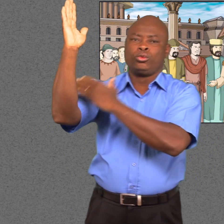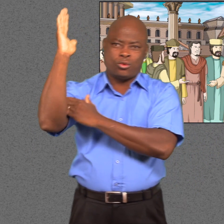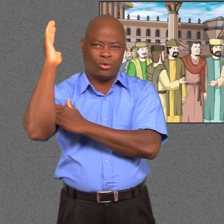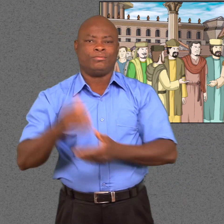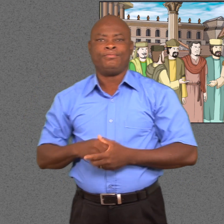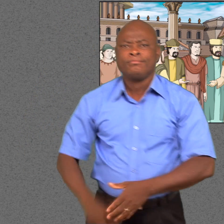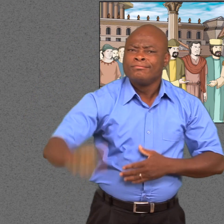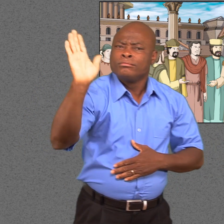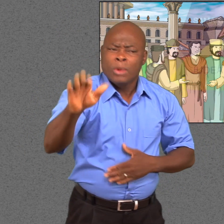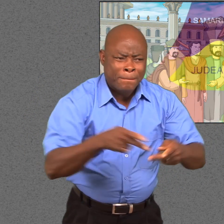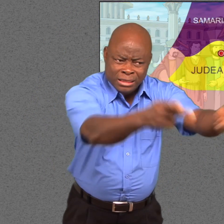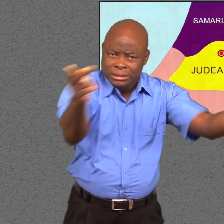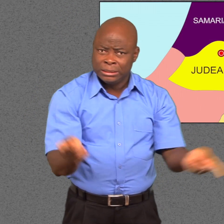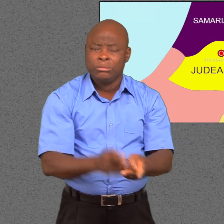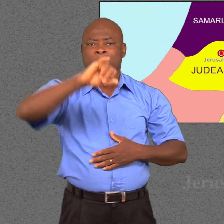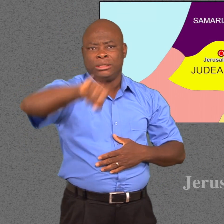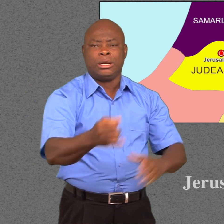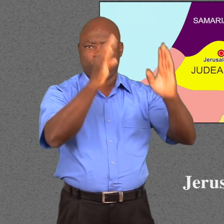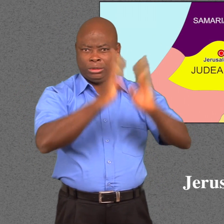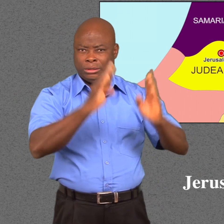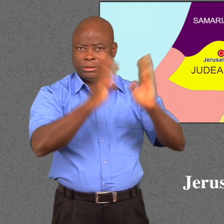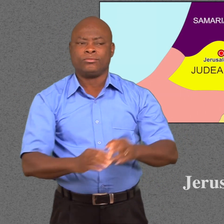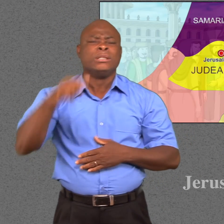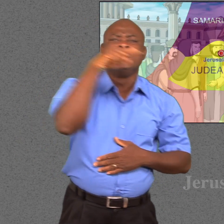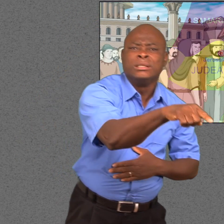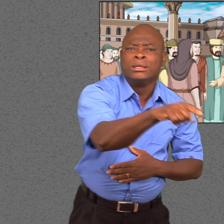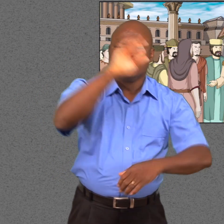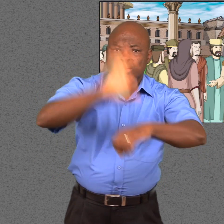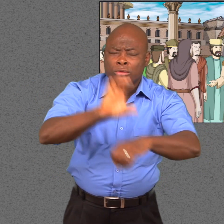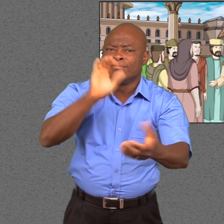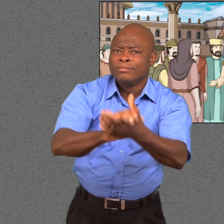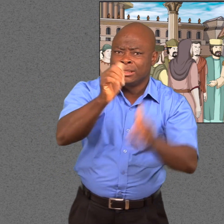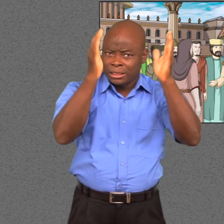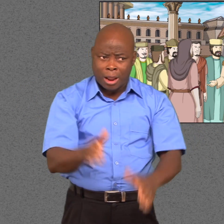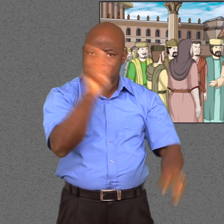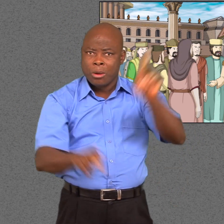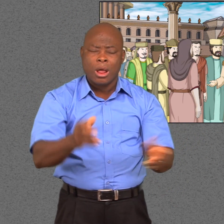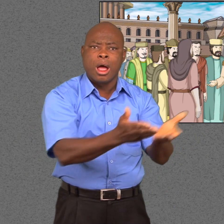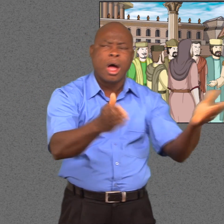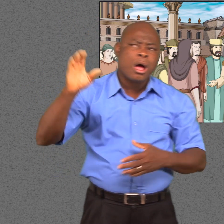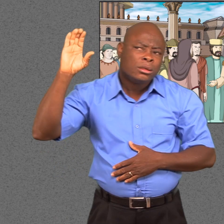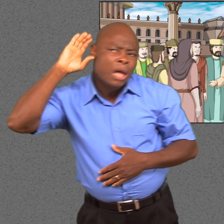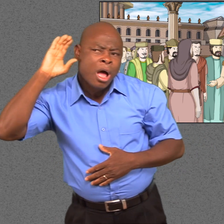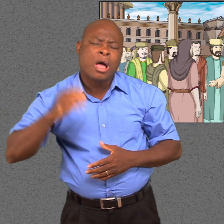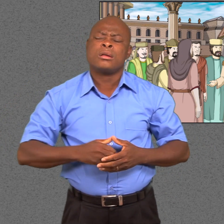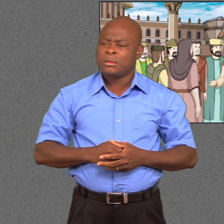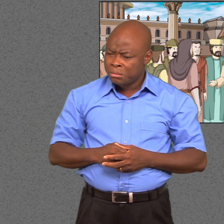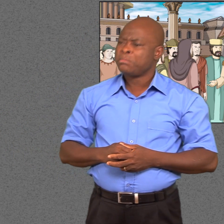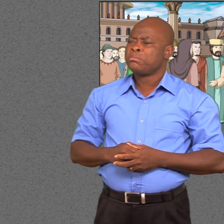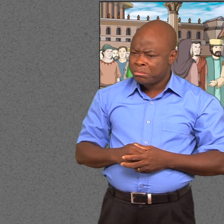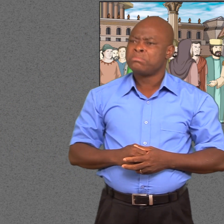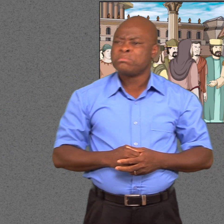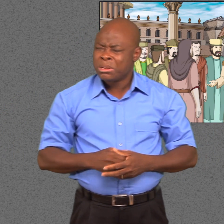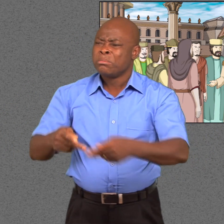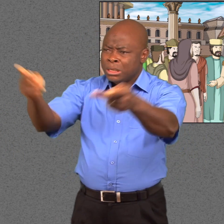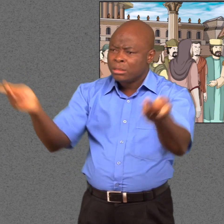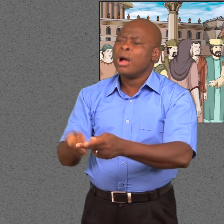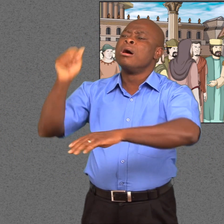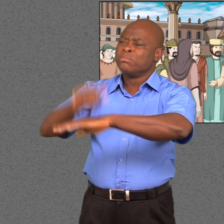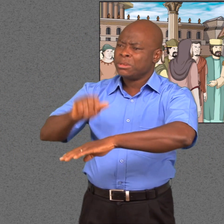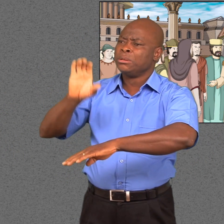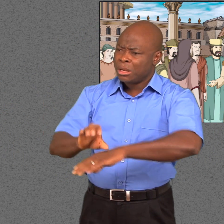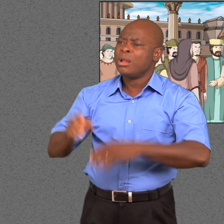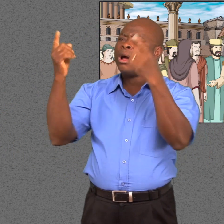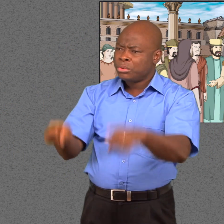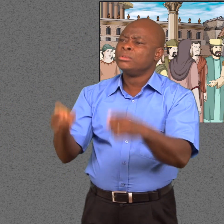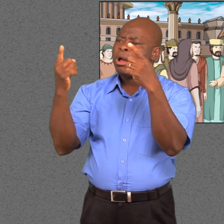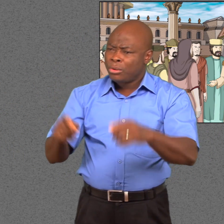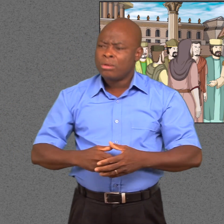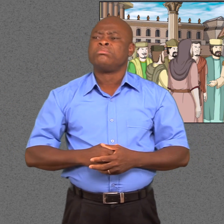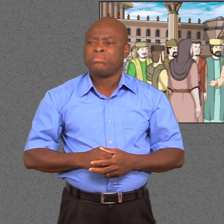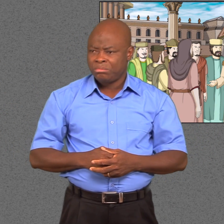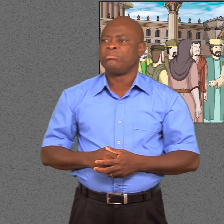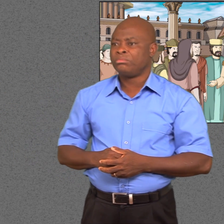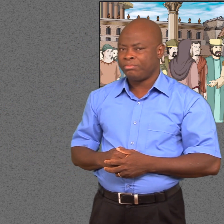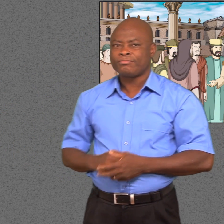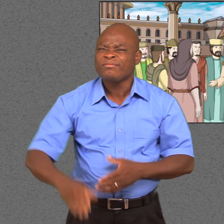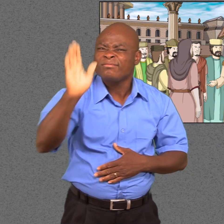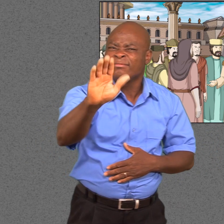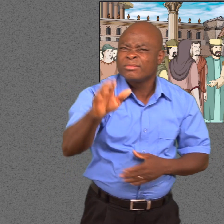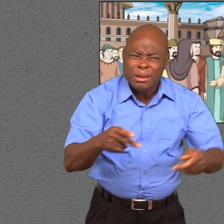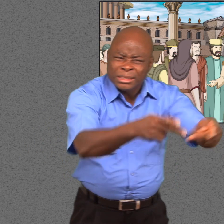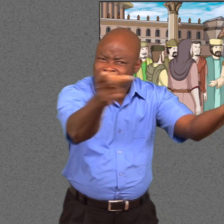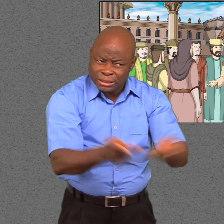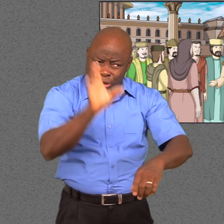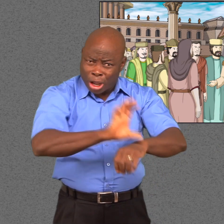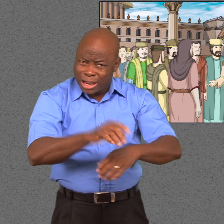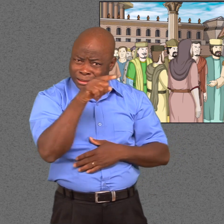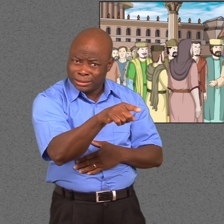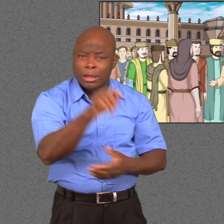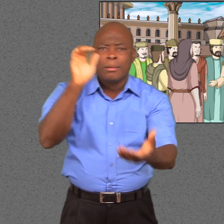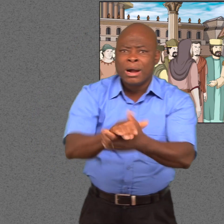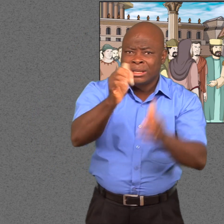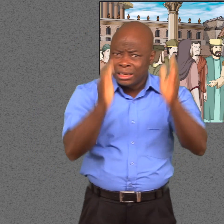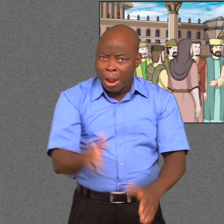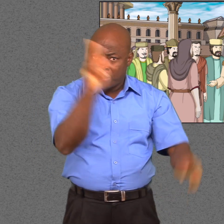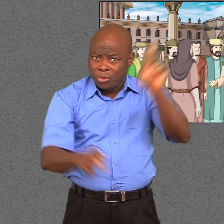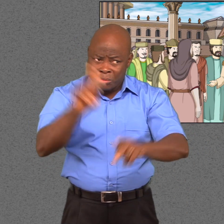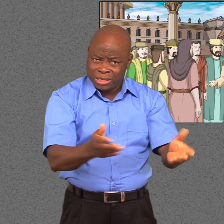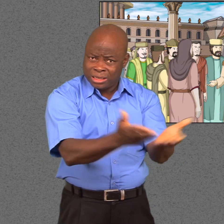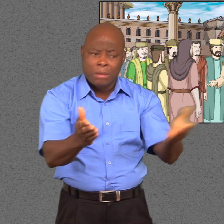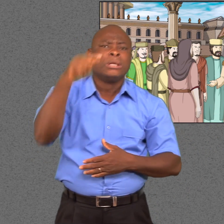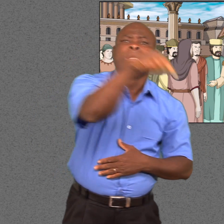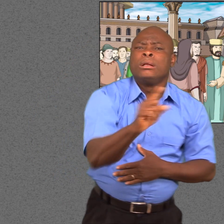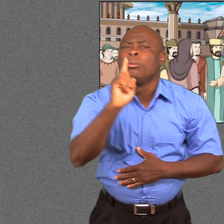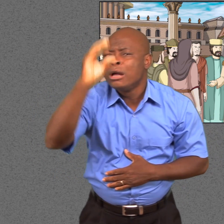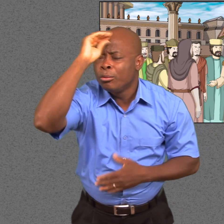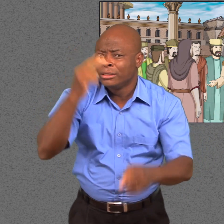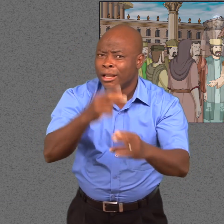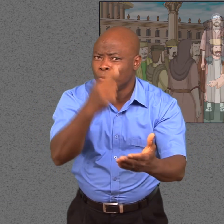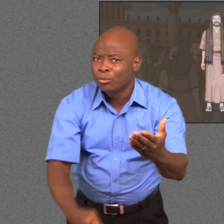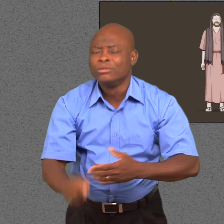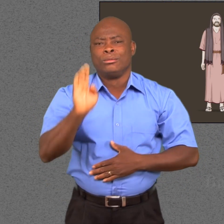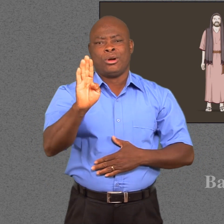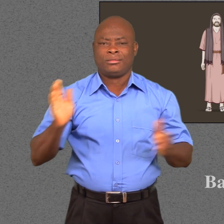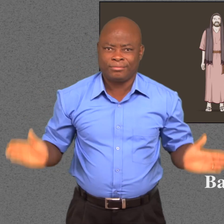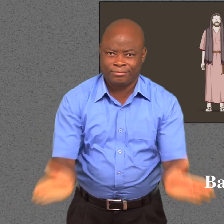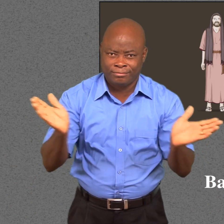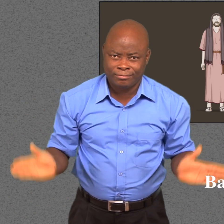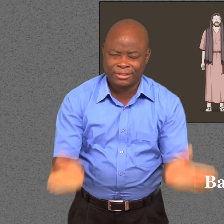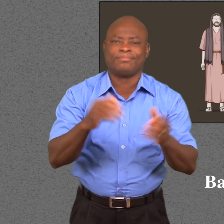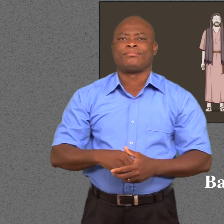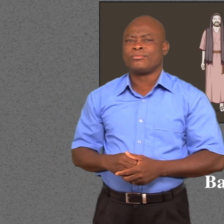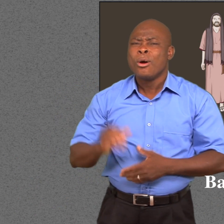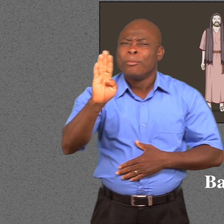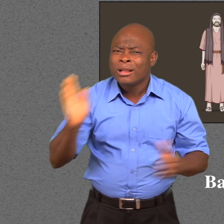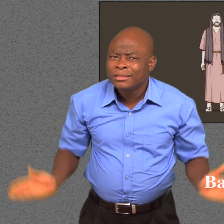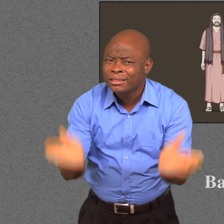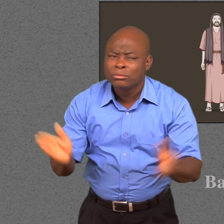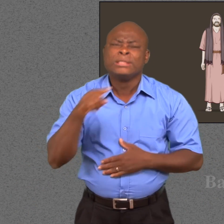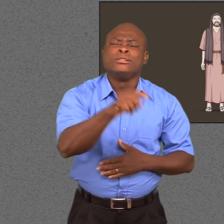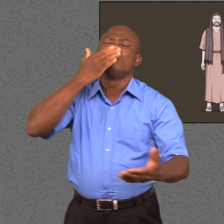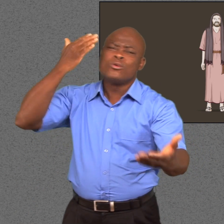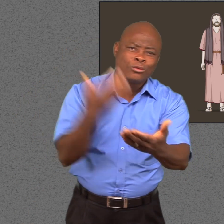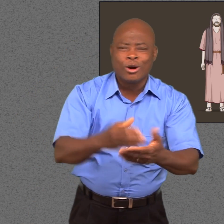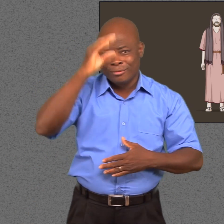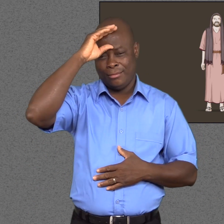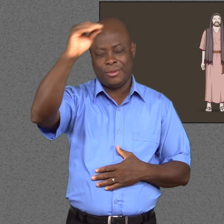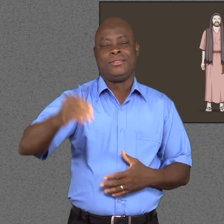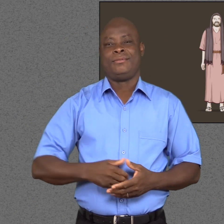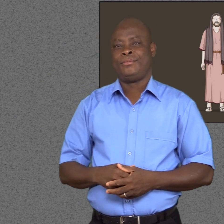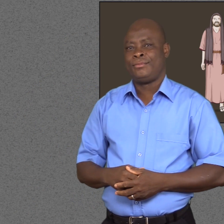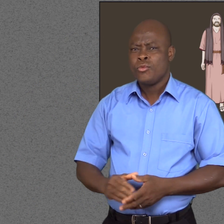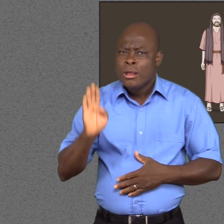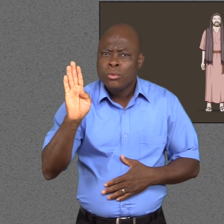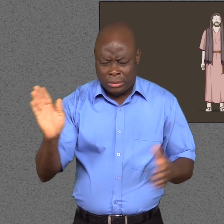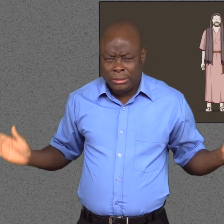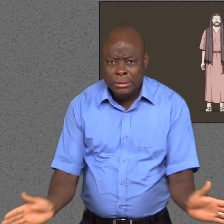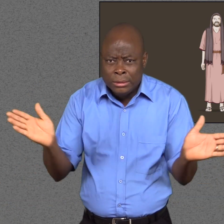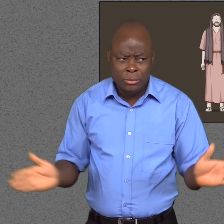When news of this reached the ears of the church in Jerusalem, they sent Barnabas to Antioch.